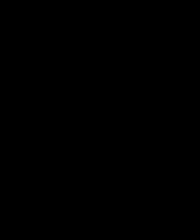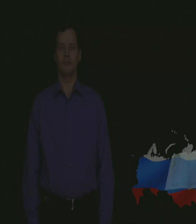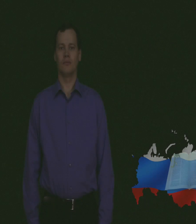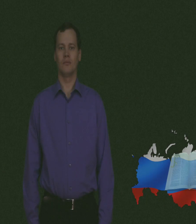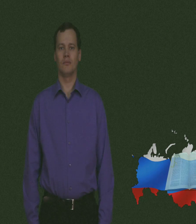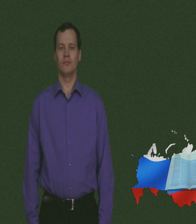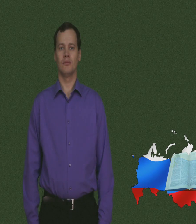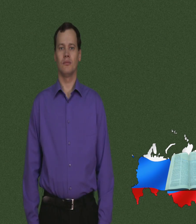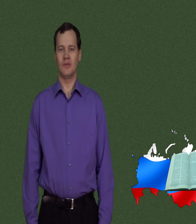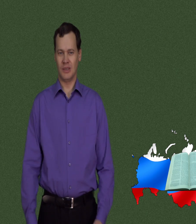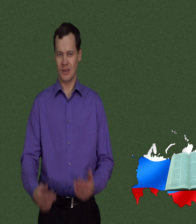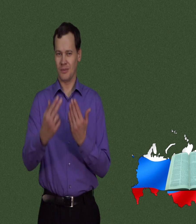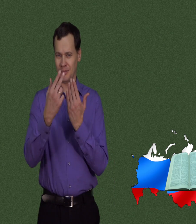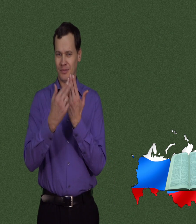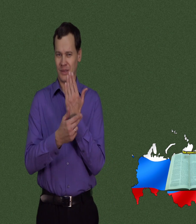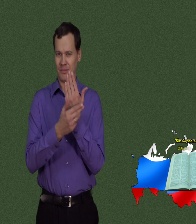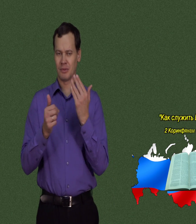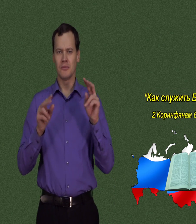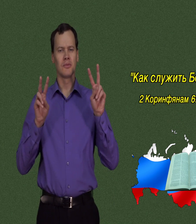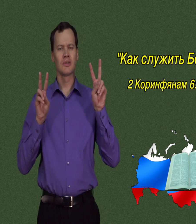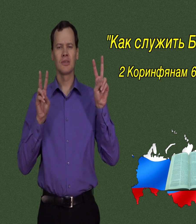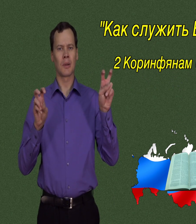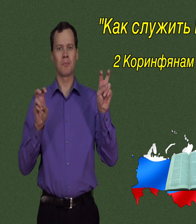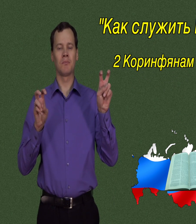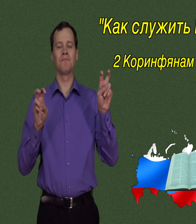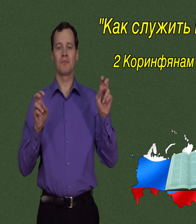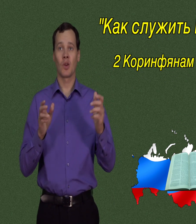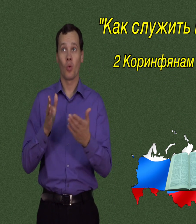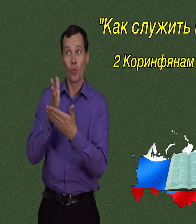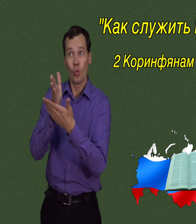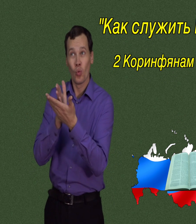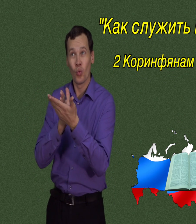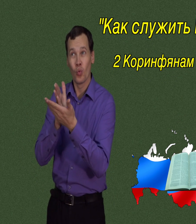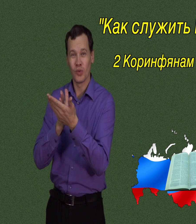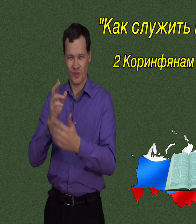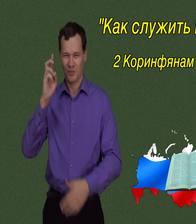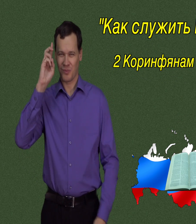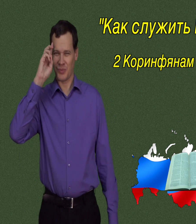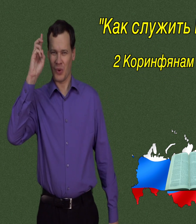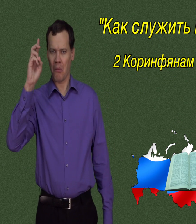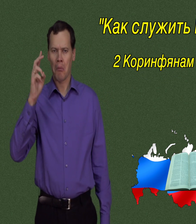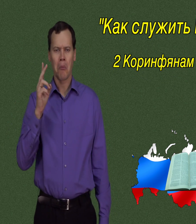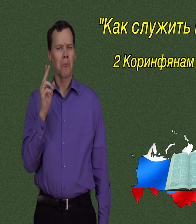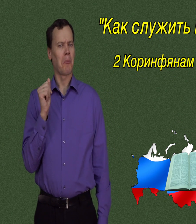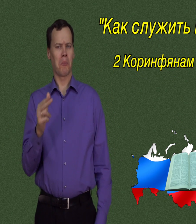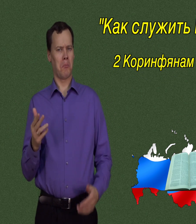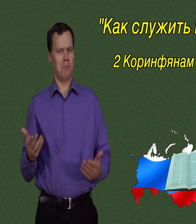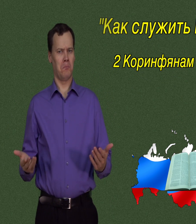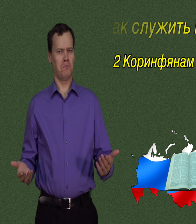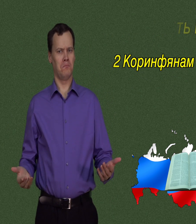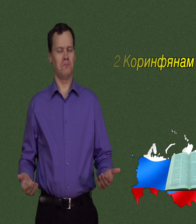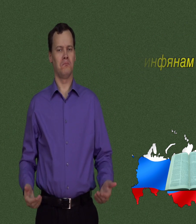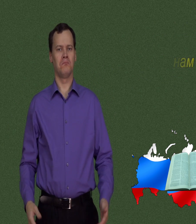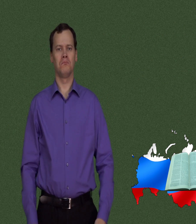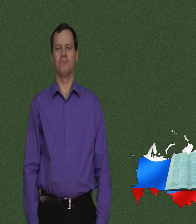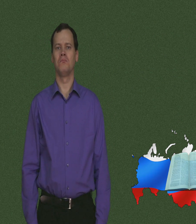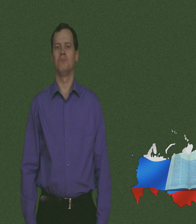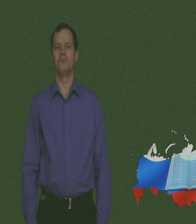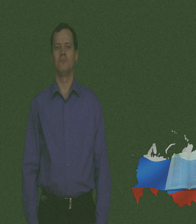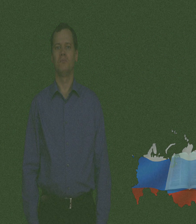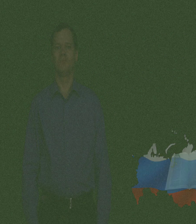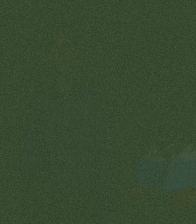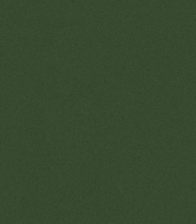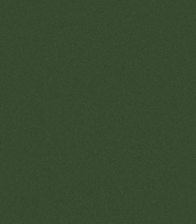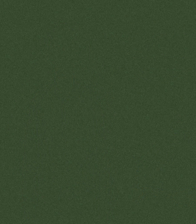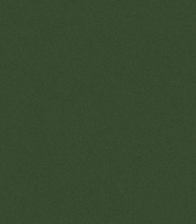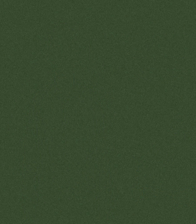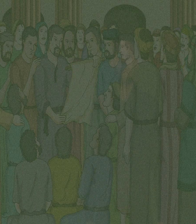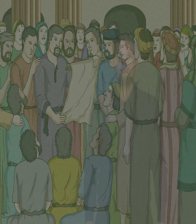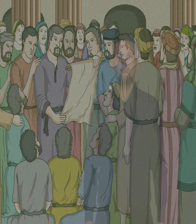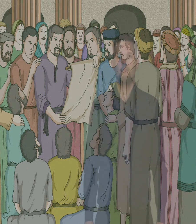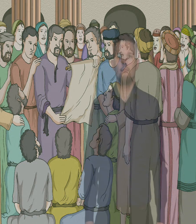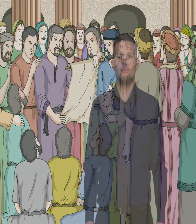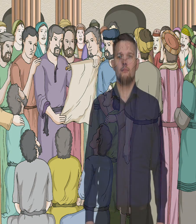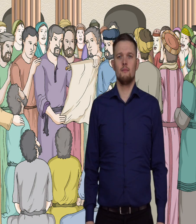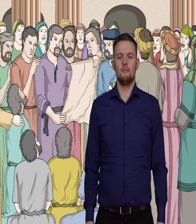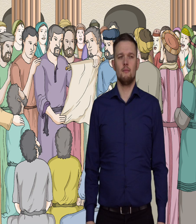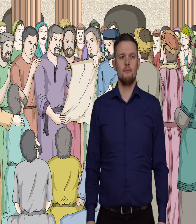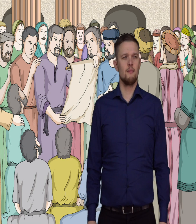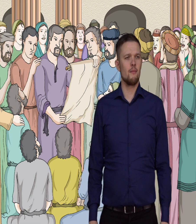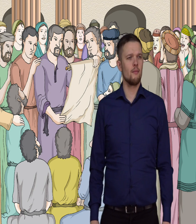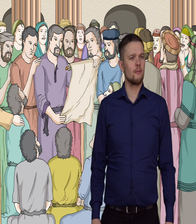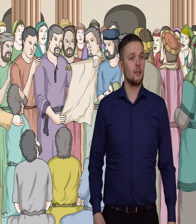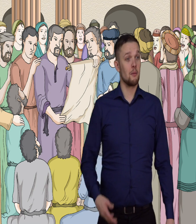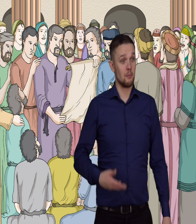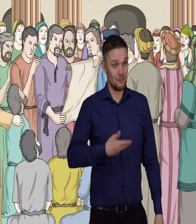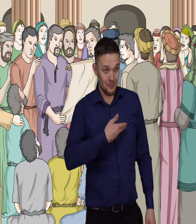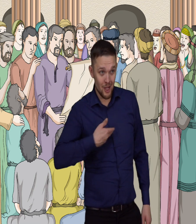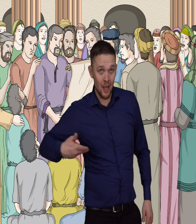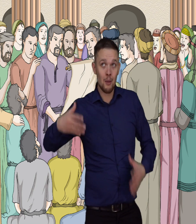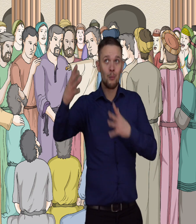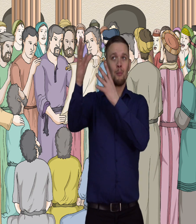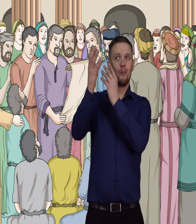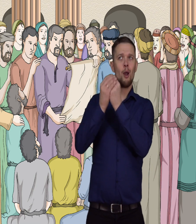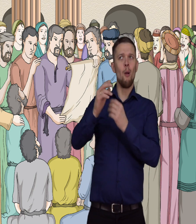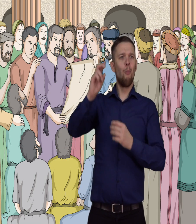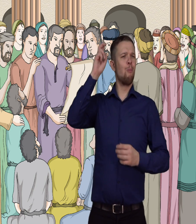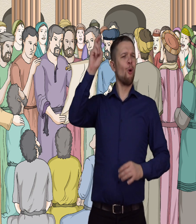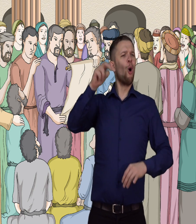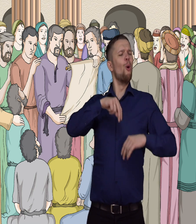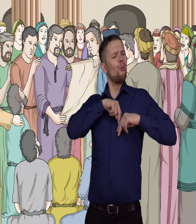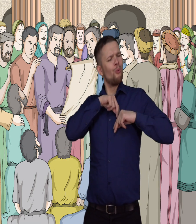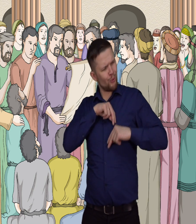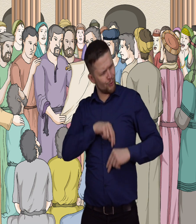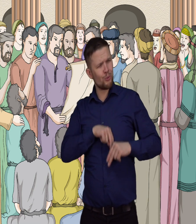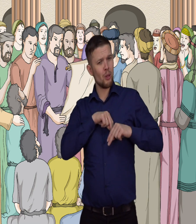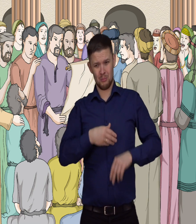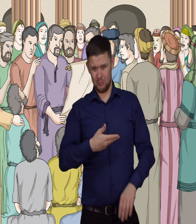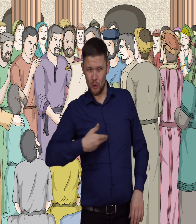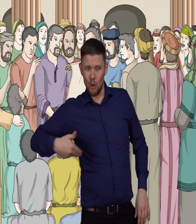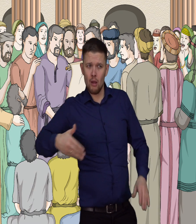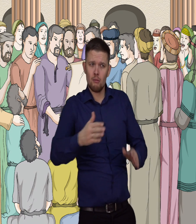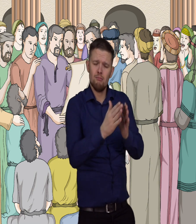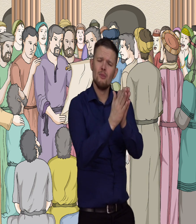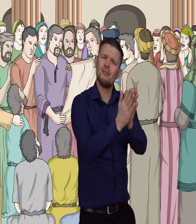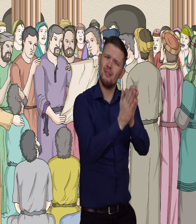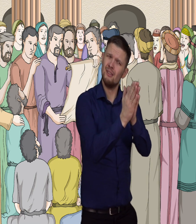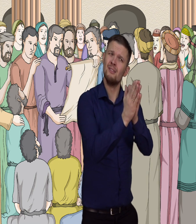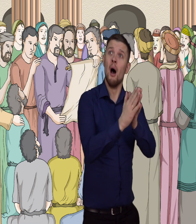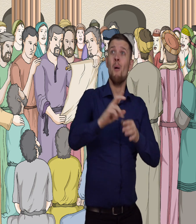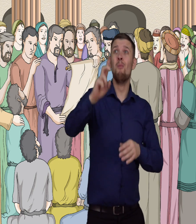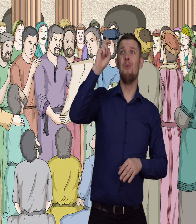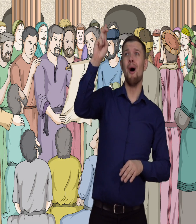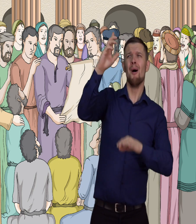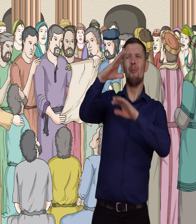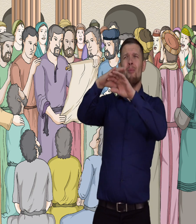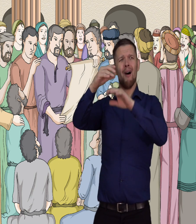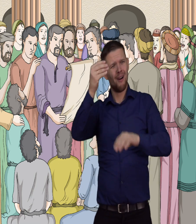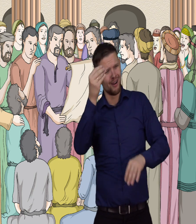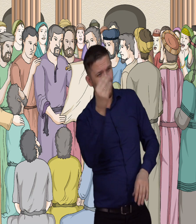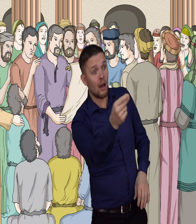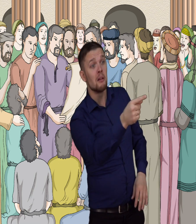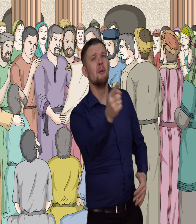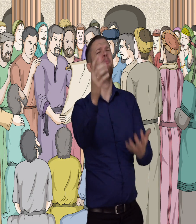As God’s fellow workers, then, we urge you not to receive God’s grace in vain.